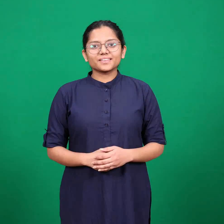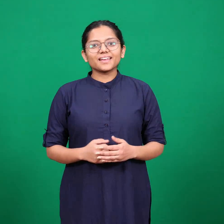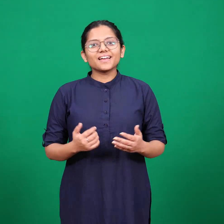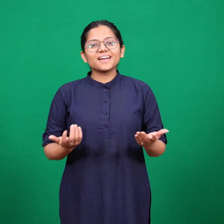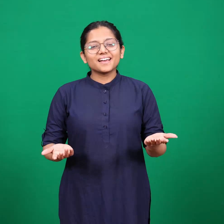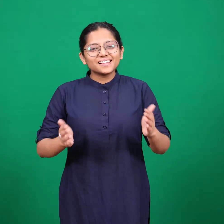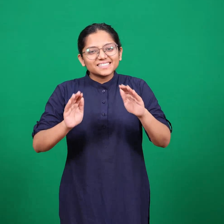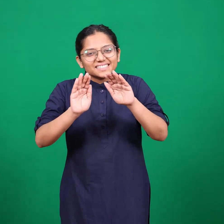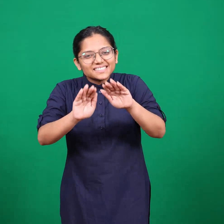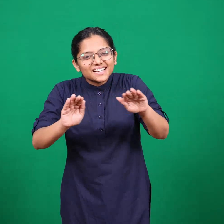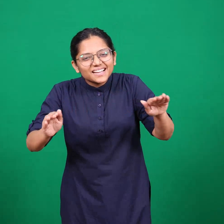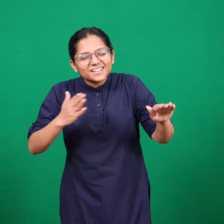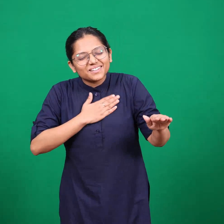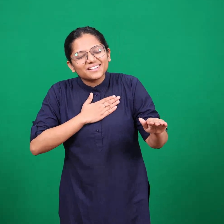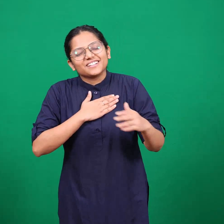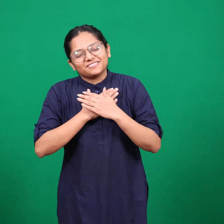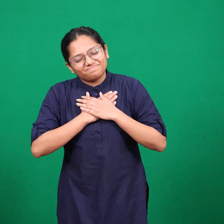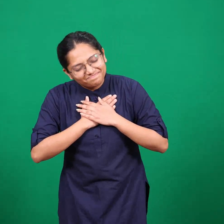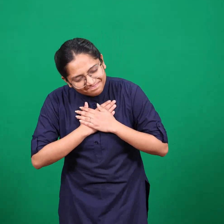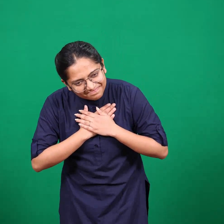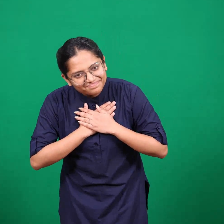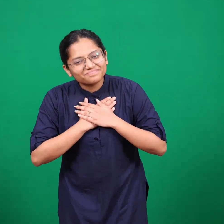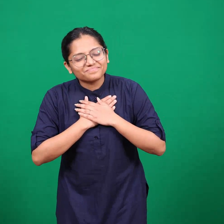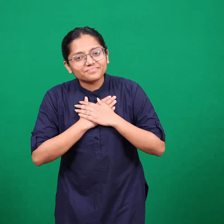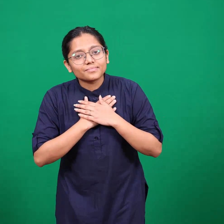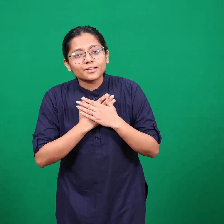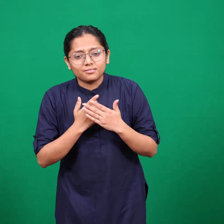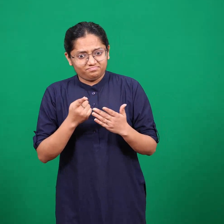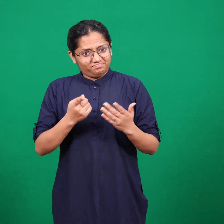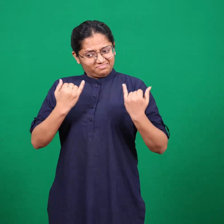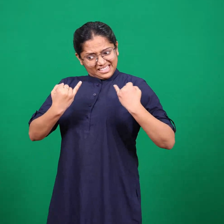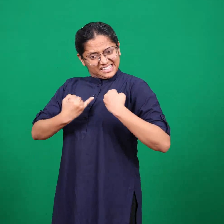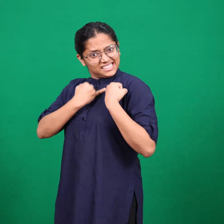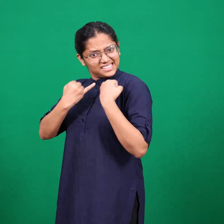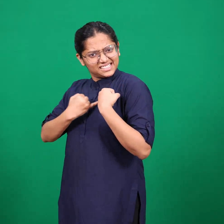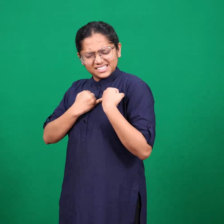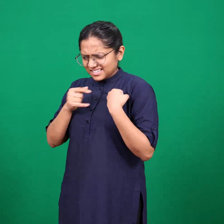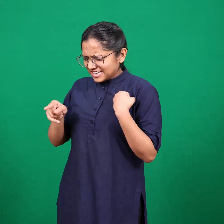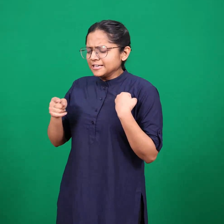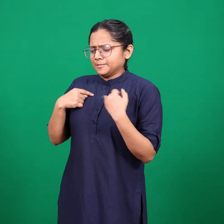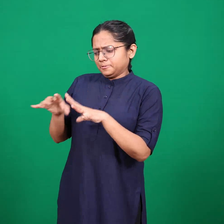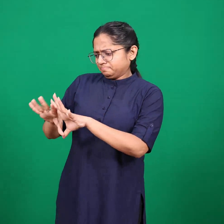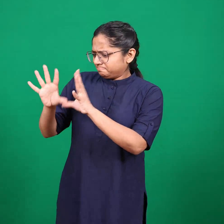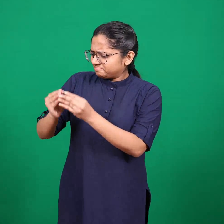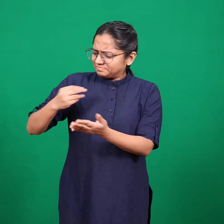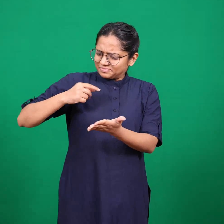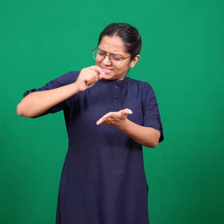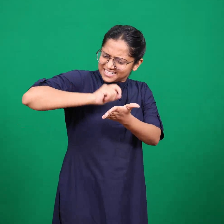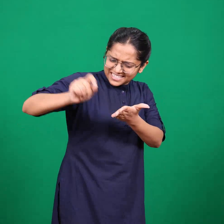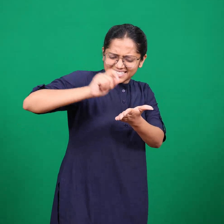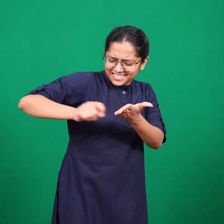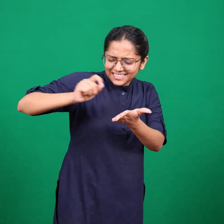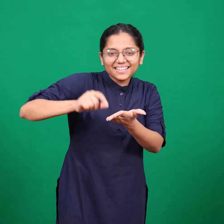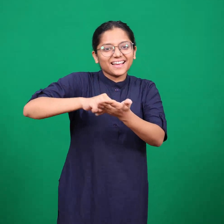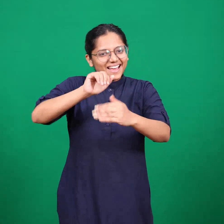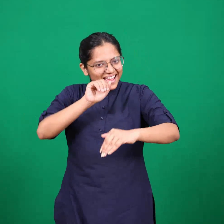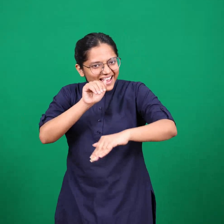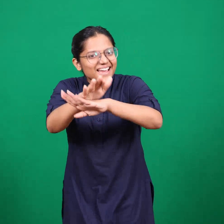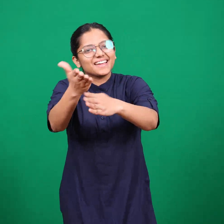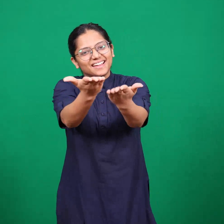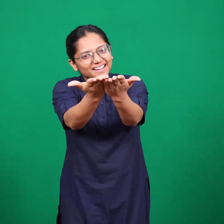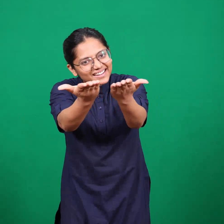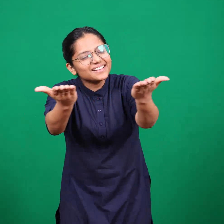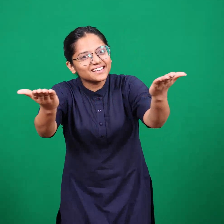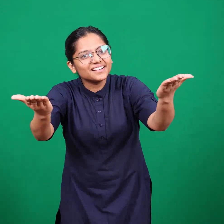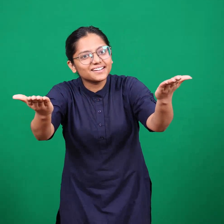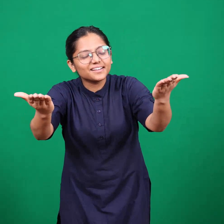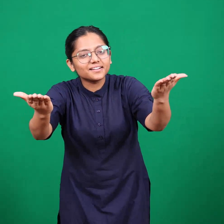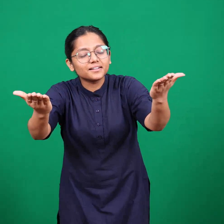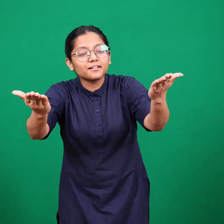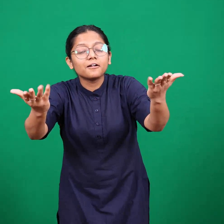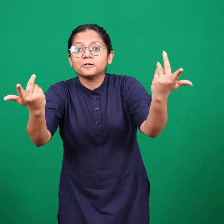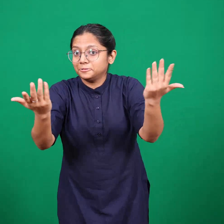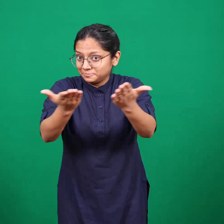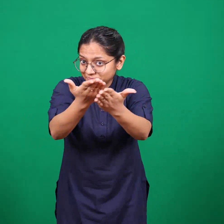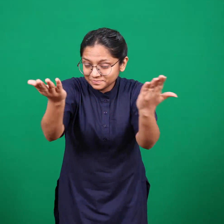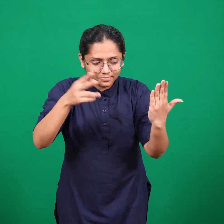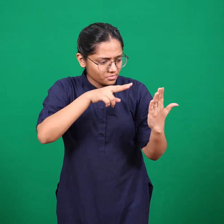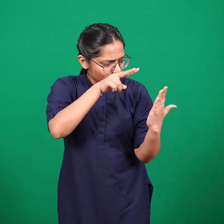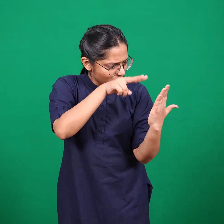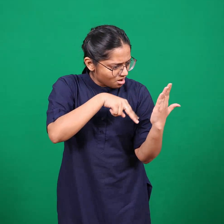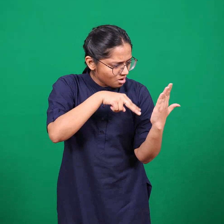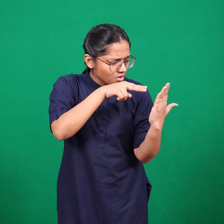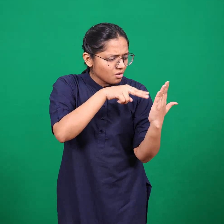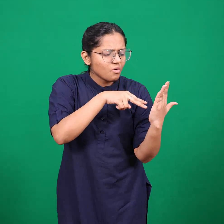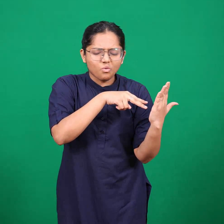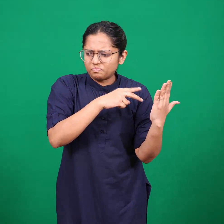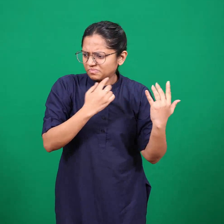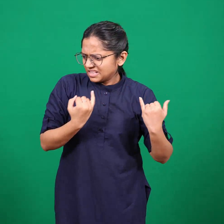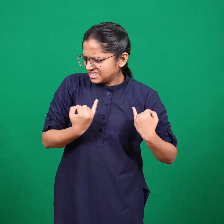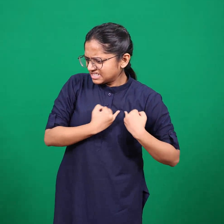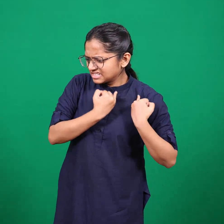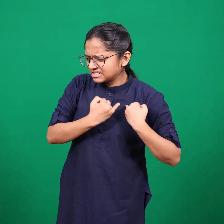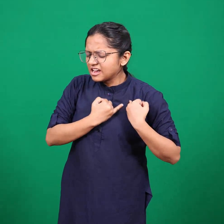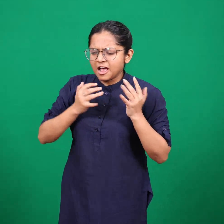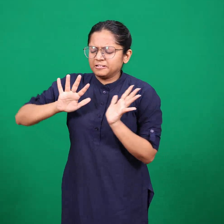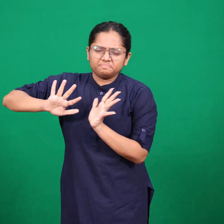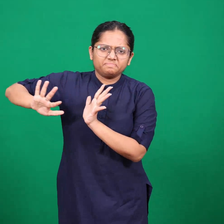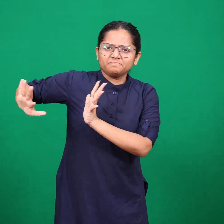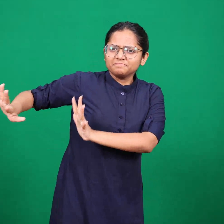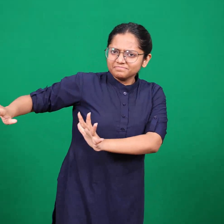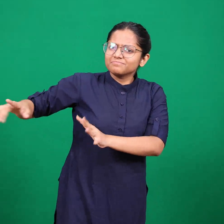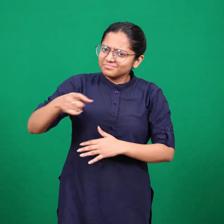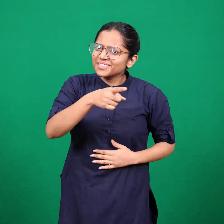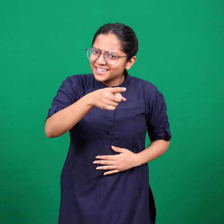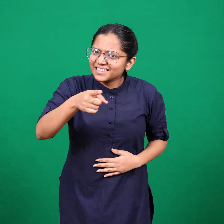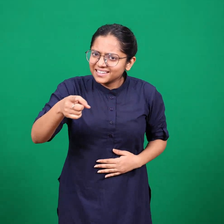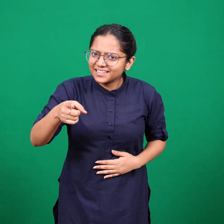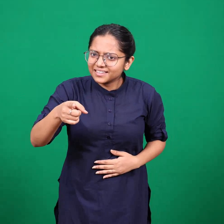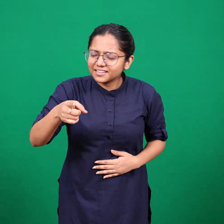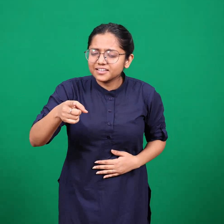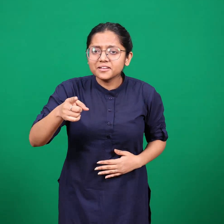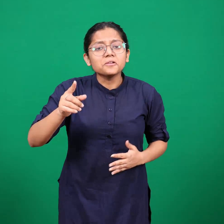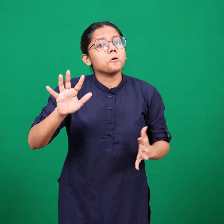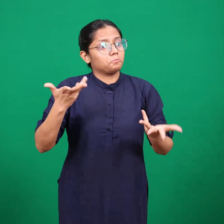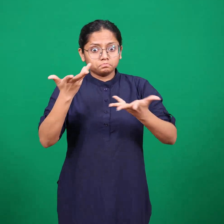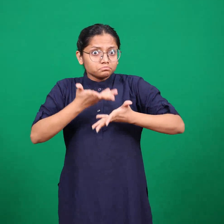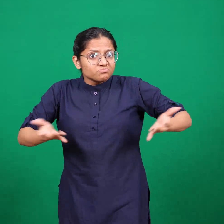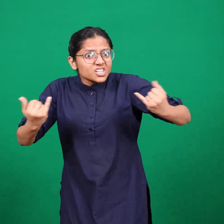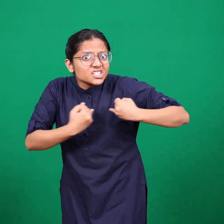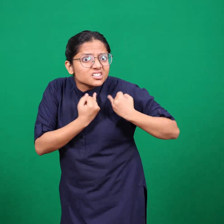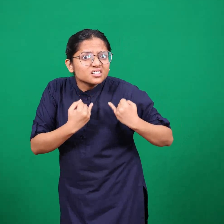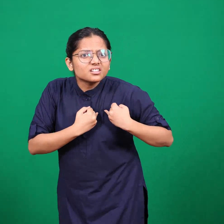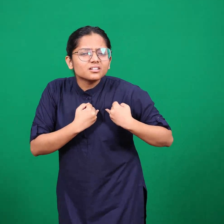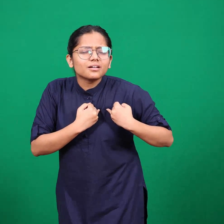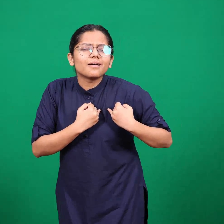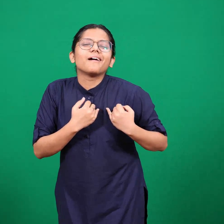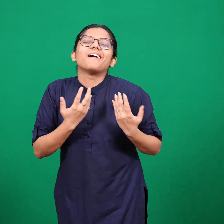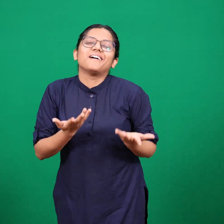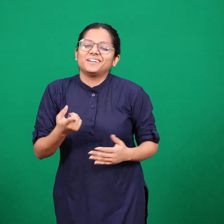My little children, I am writing these things to you so that you will not sin.